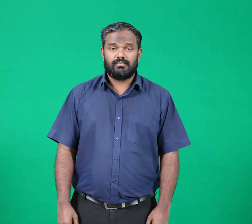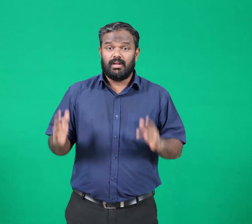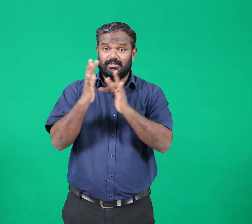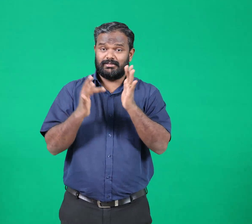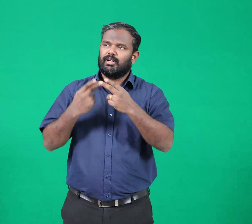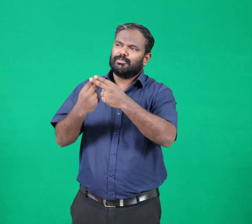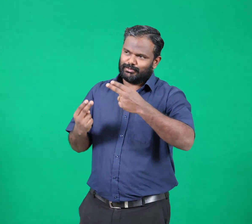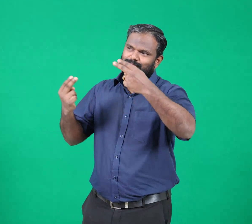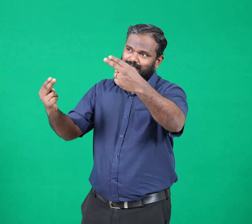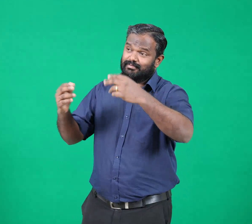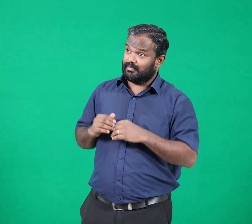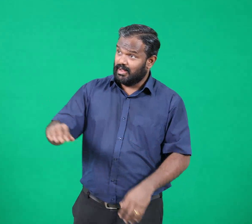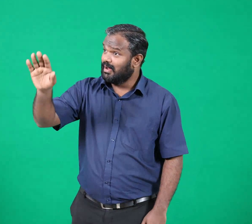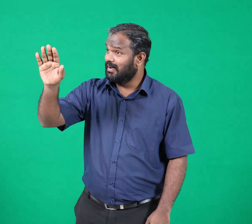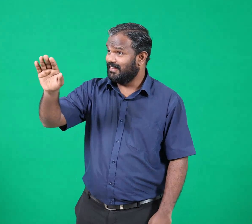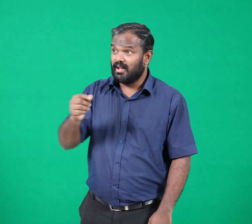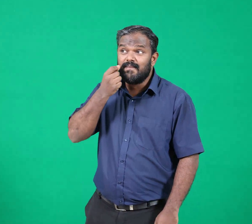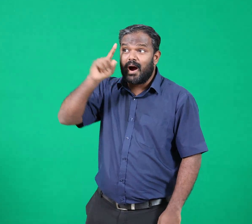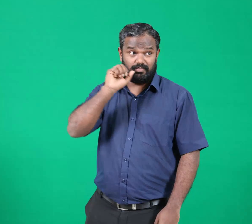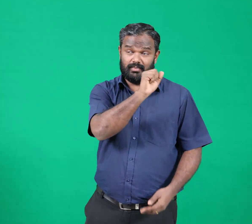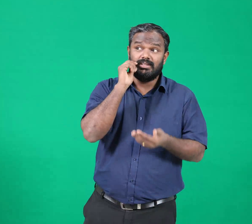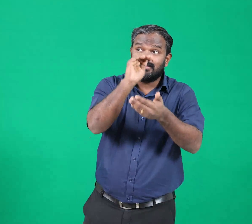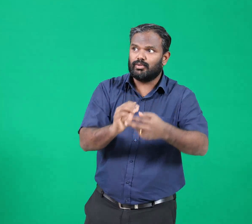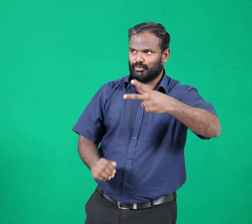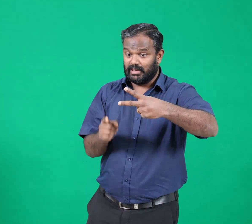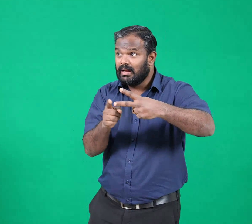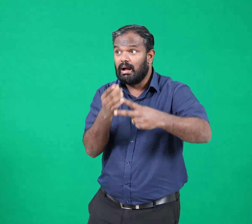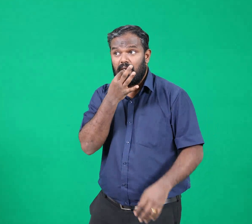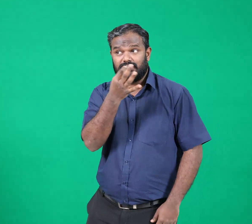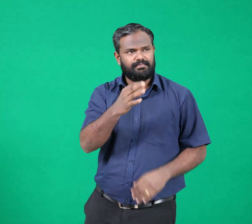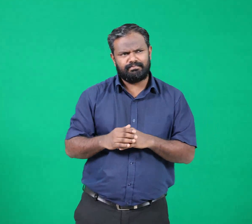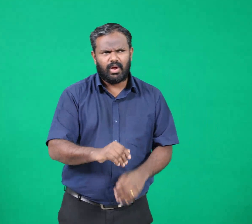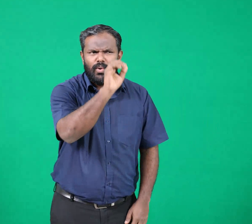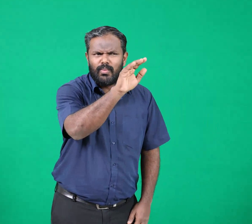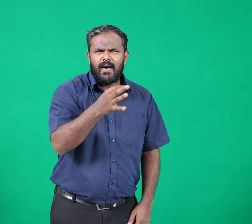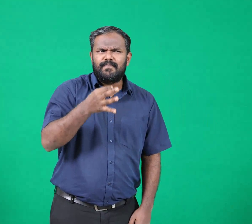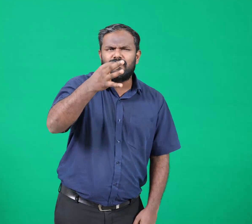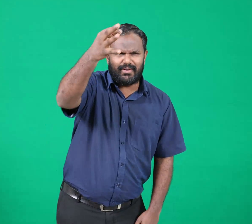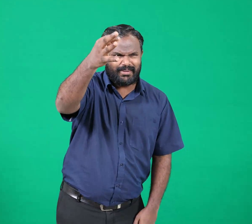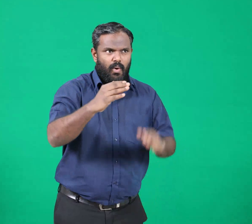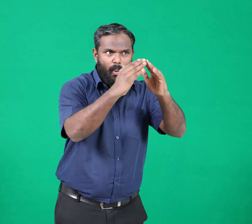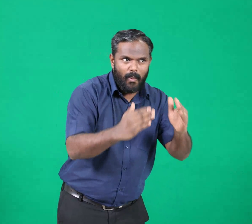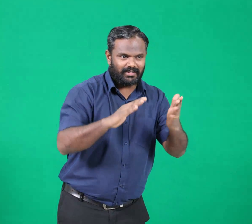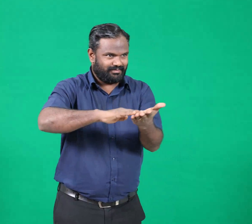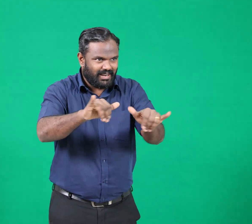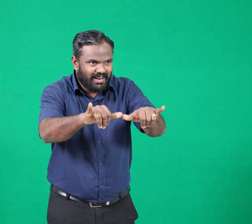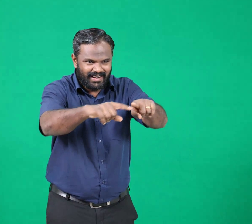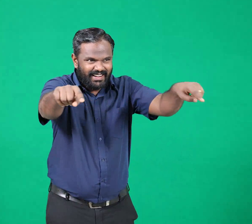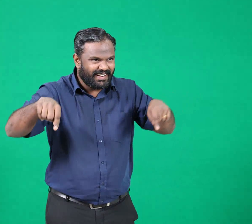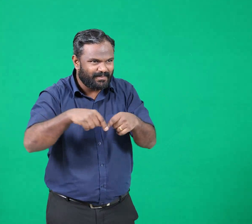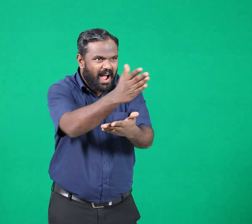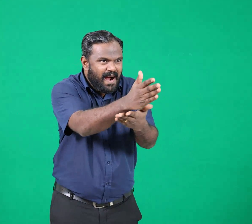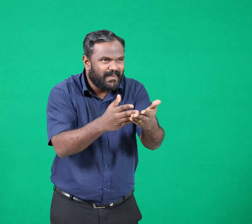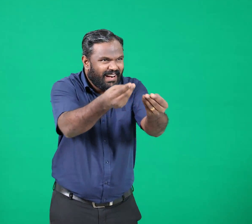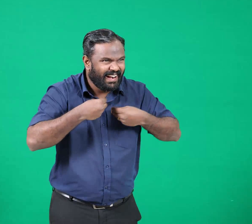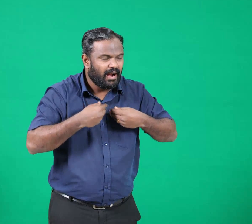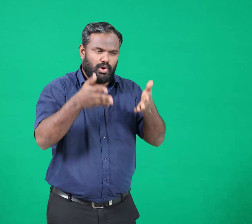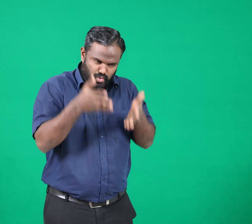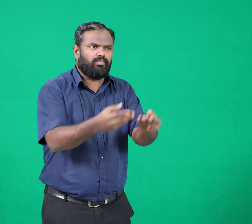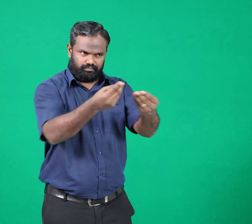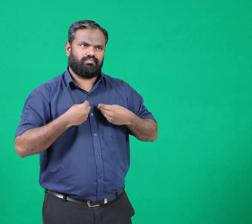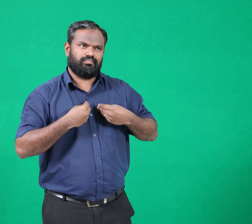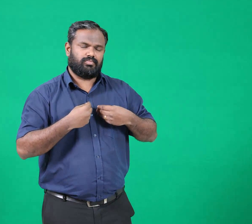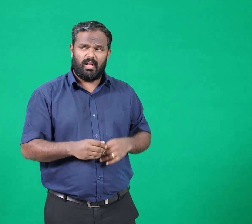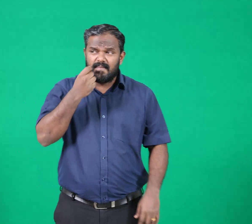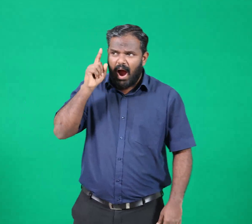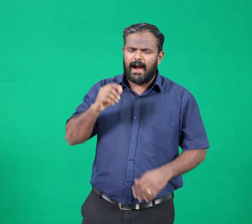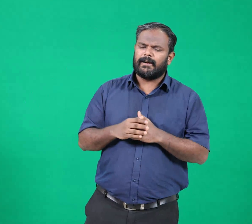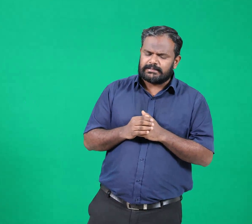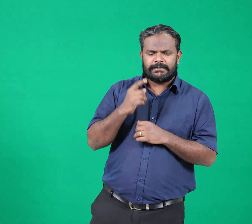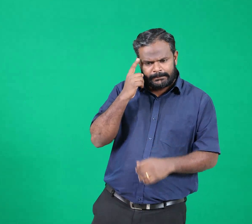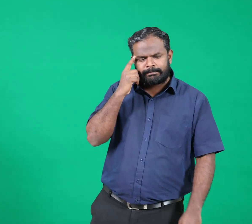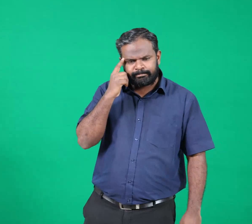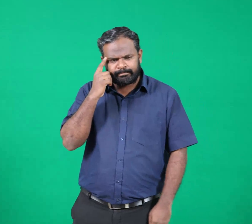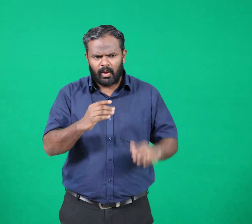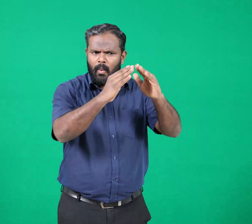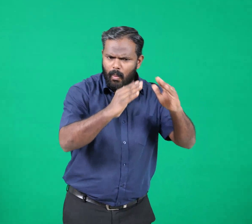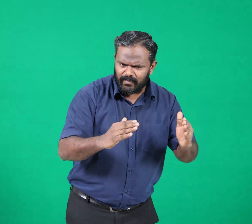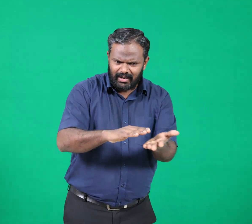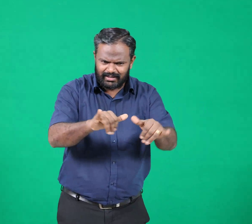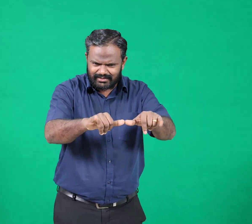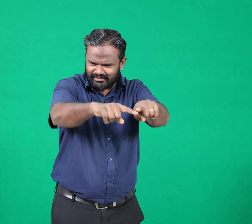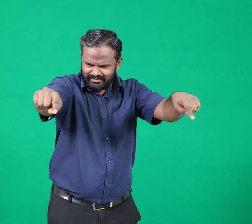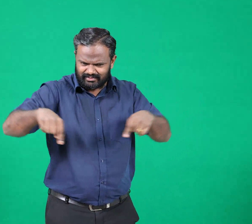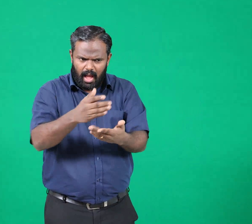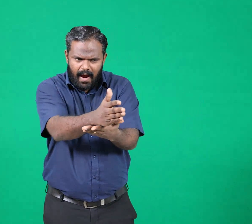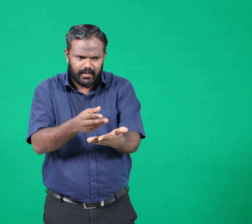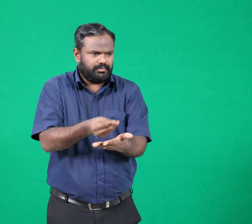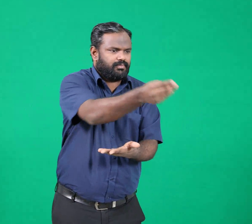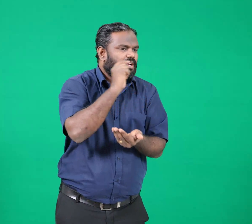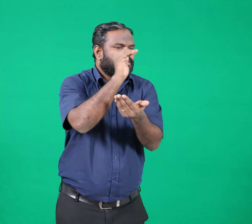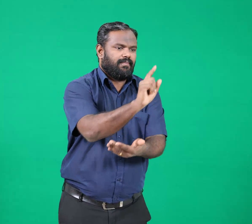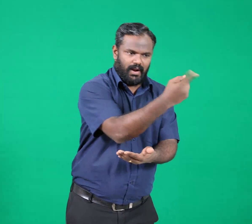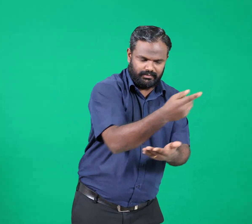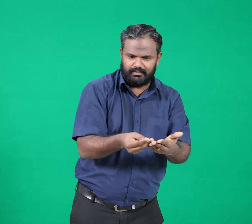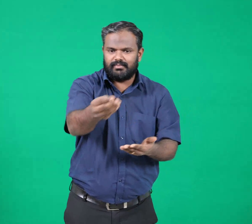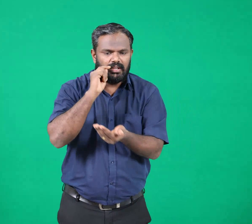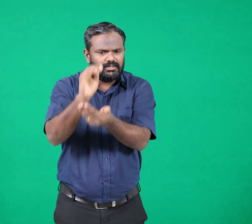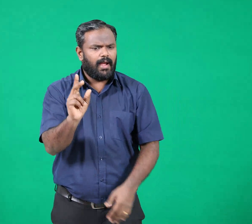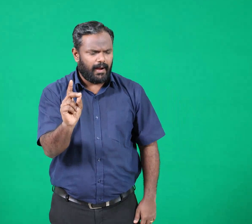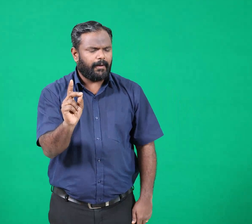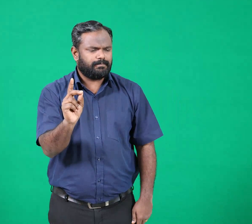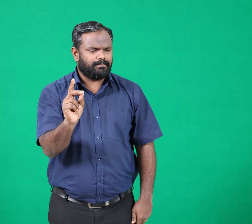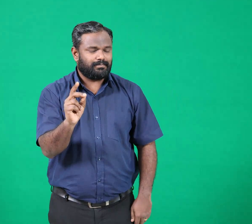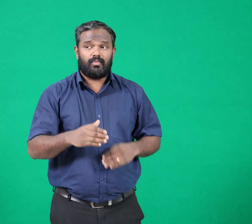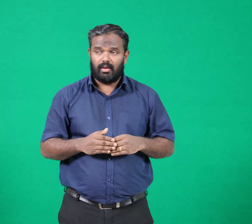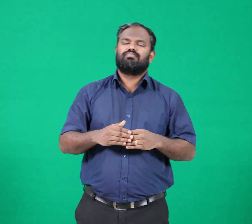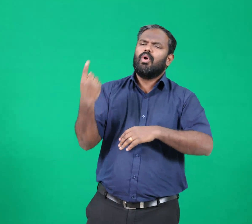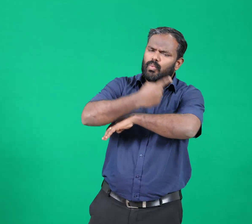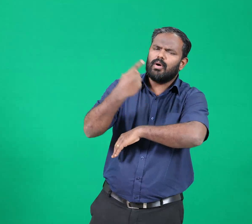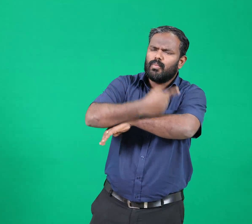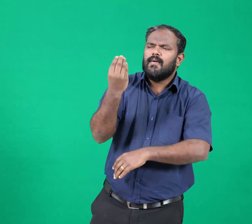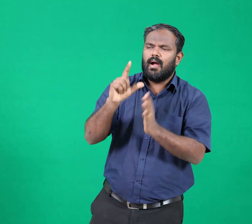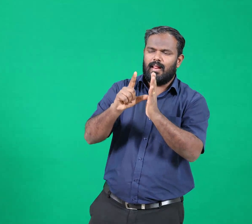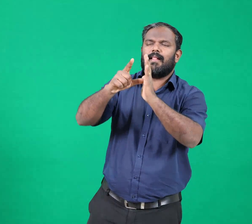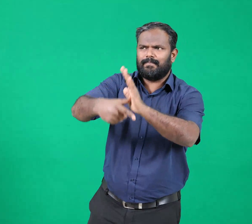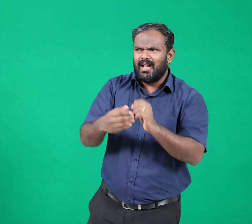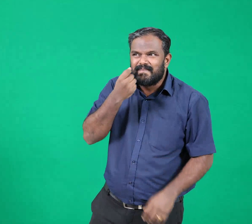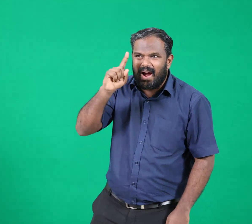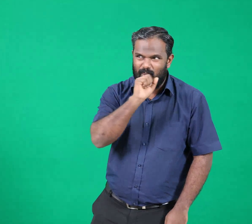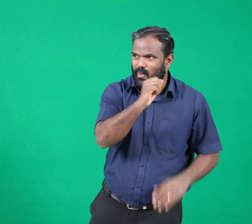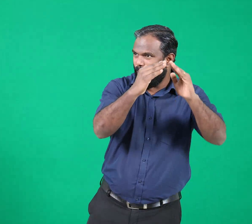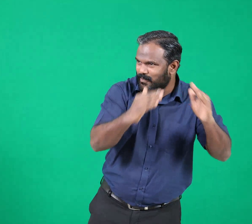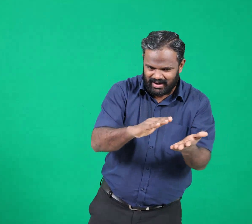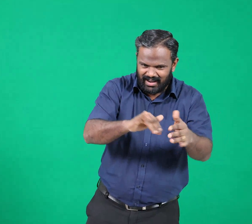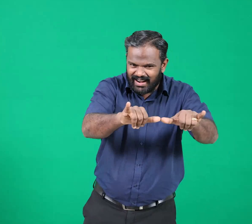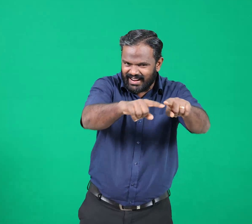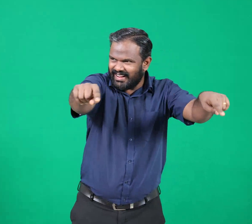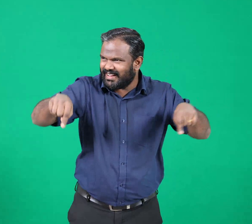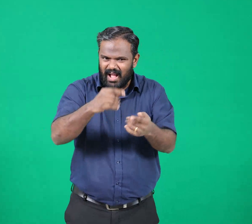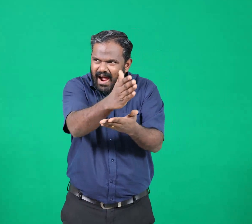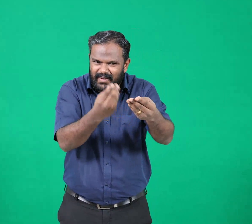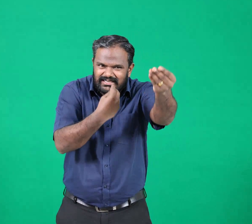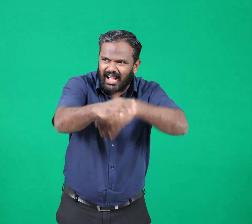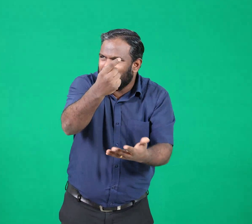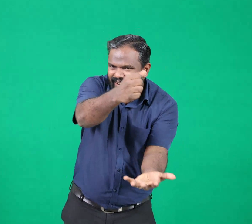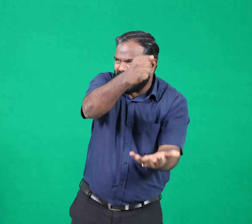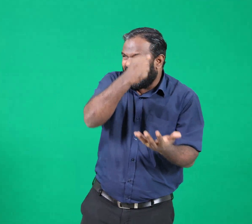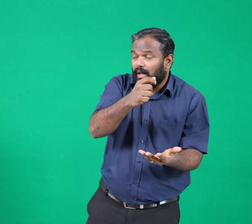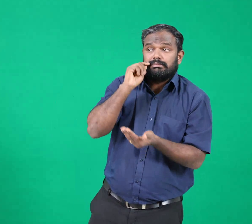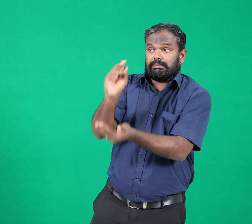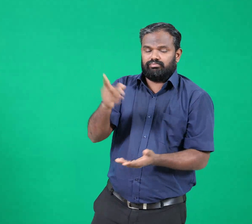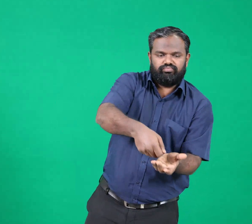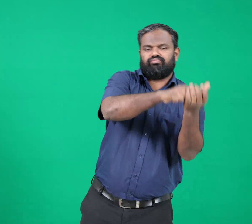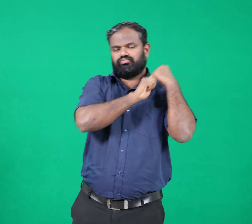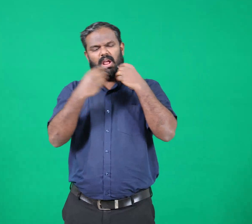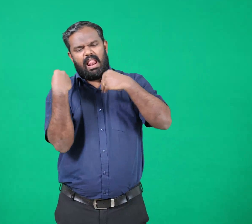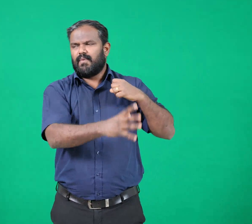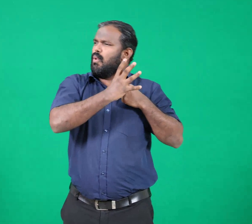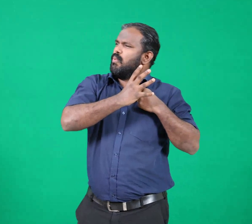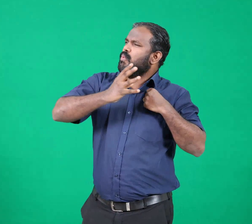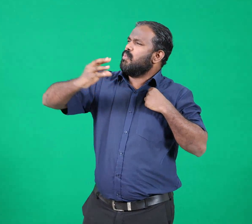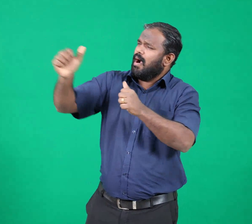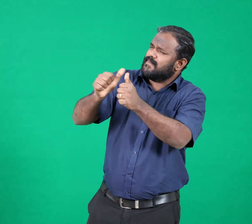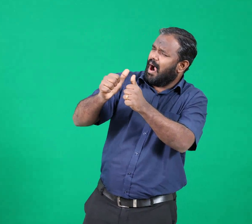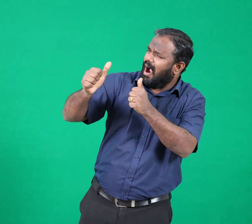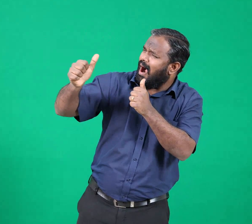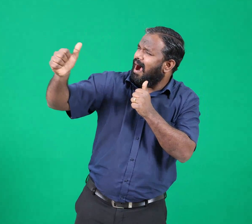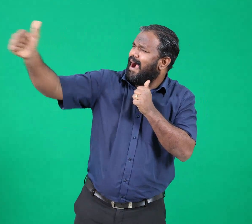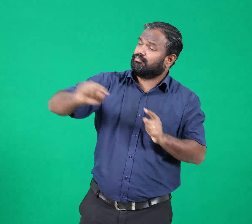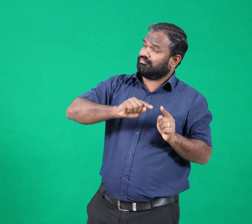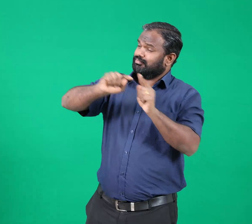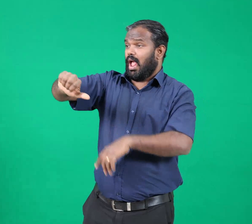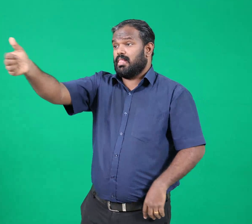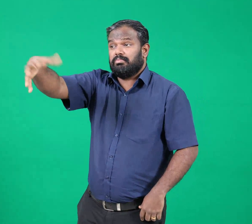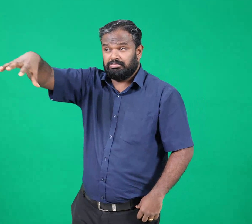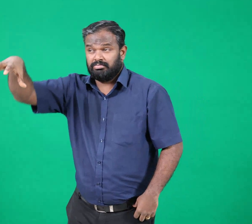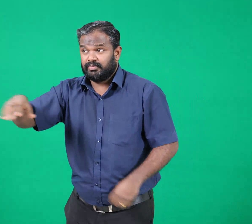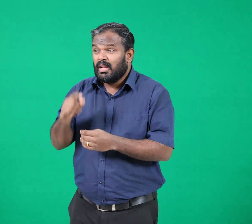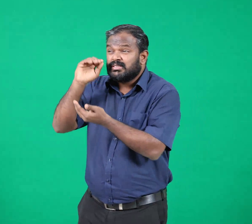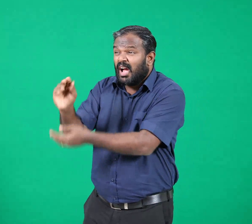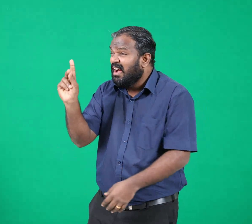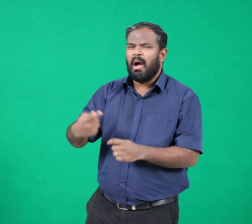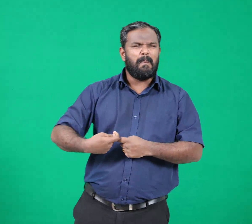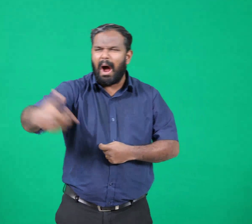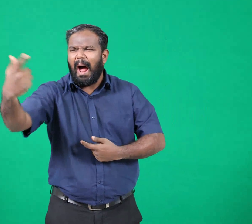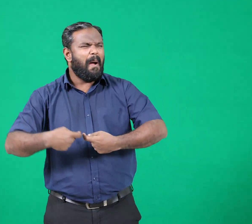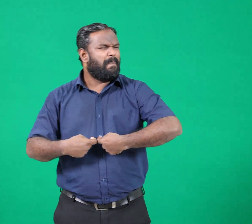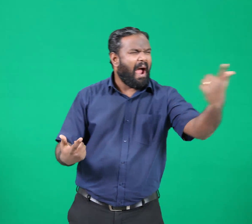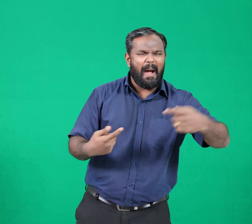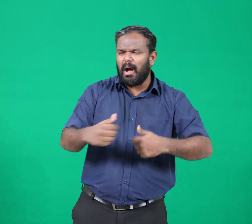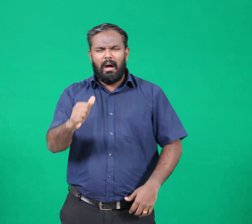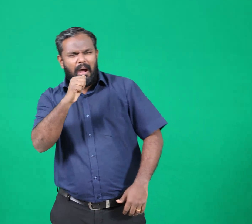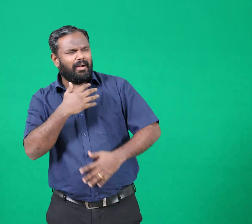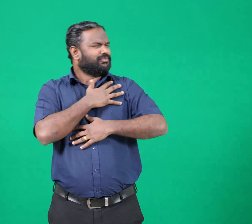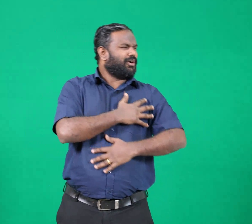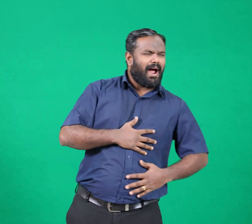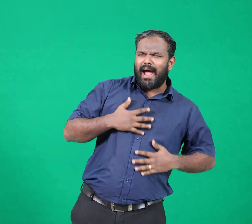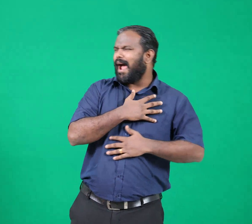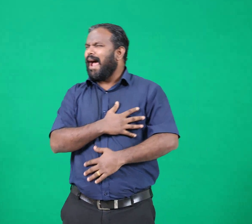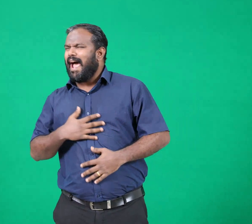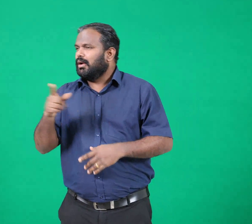Then Jesus said, "There was a man who had two sons. The younger son said to him, ' Father, give me my share of the estate.' So he divided his property between them. After a few days, the younger son got everything together and journeyed to a distant country, where he squandered his wealth in wild living.